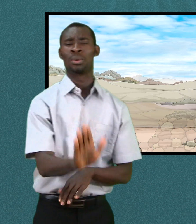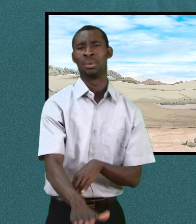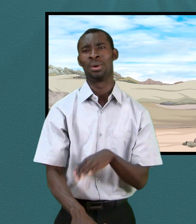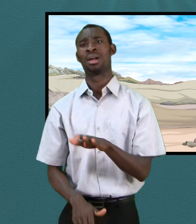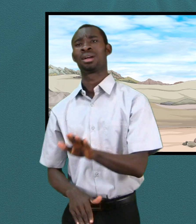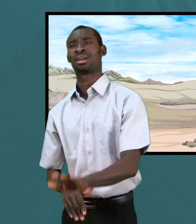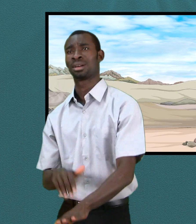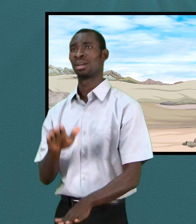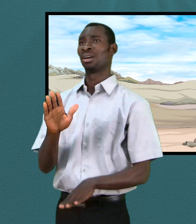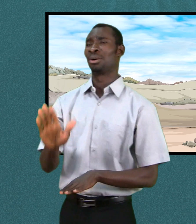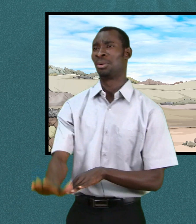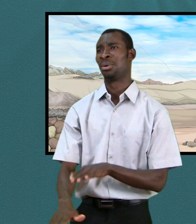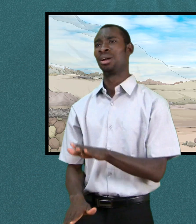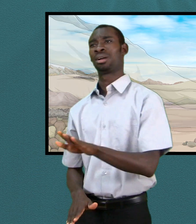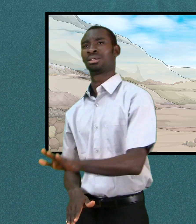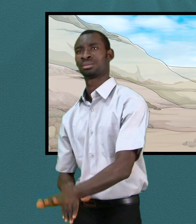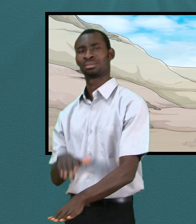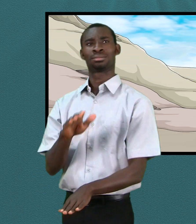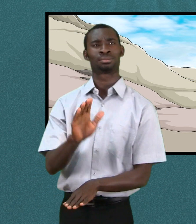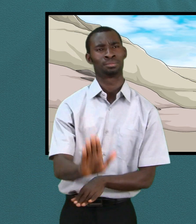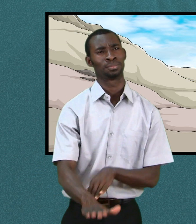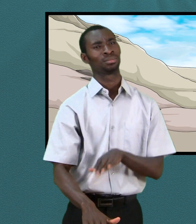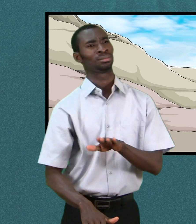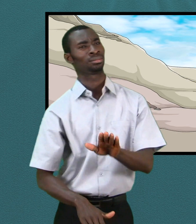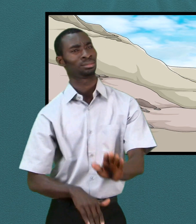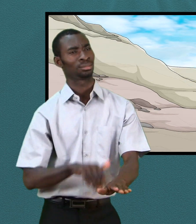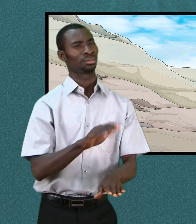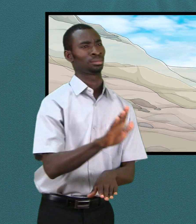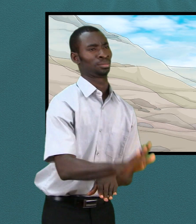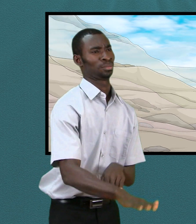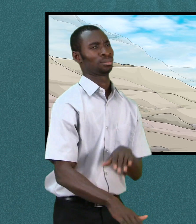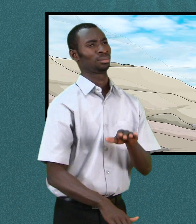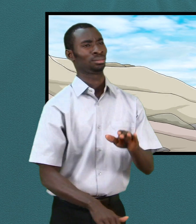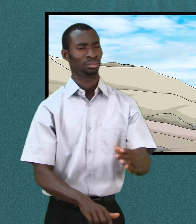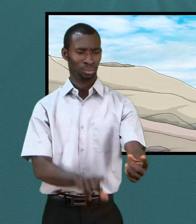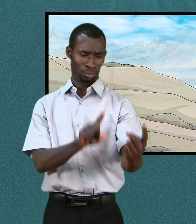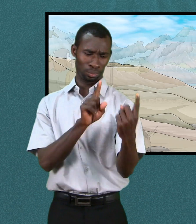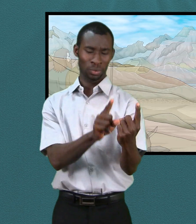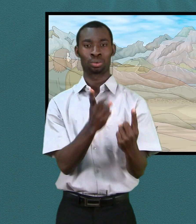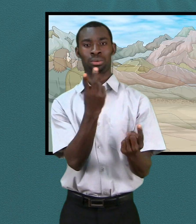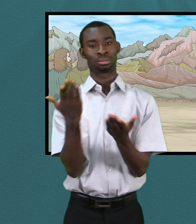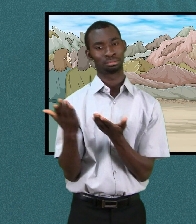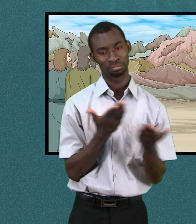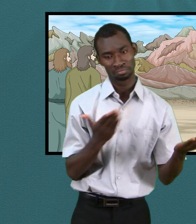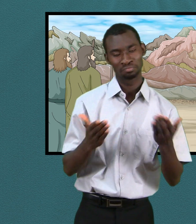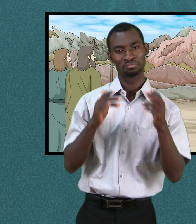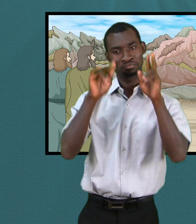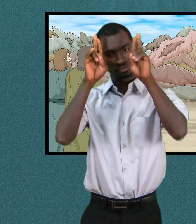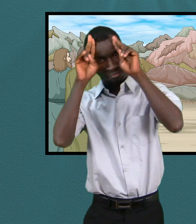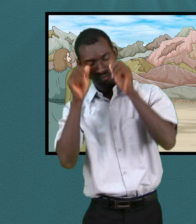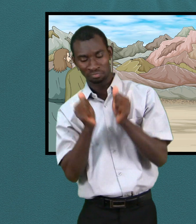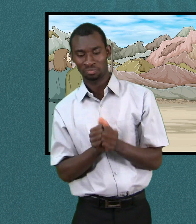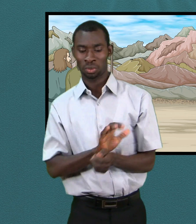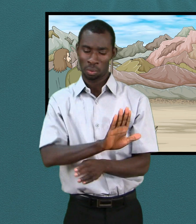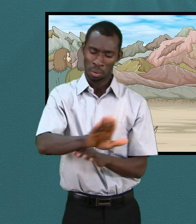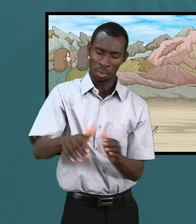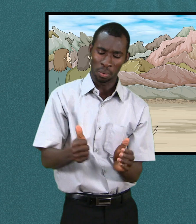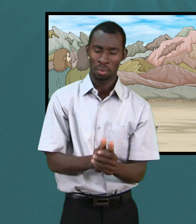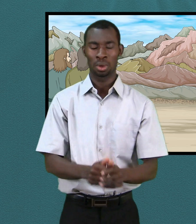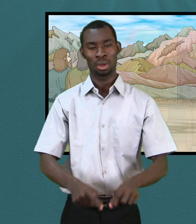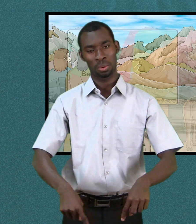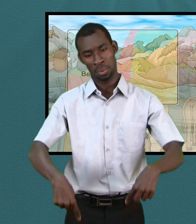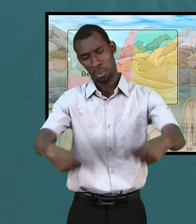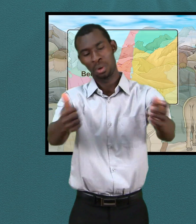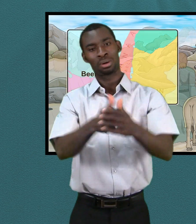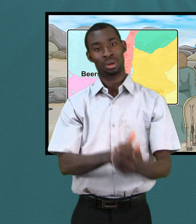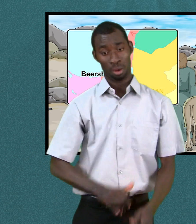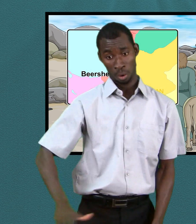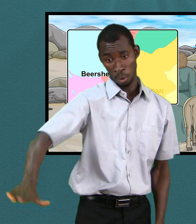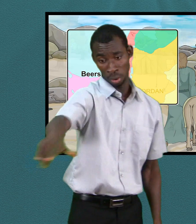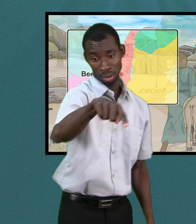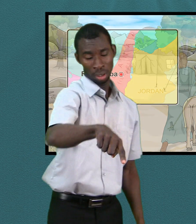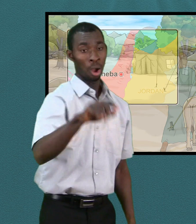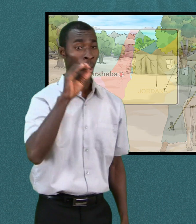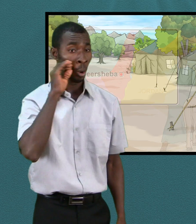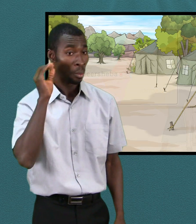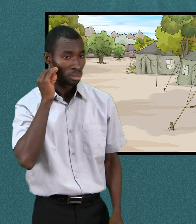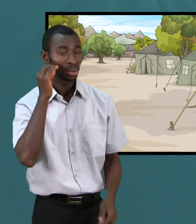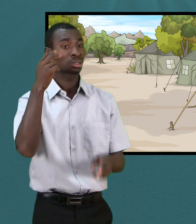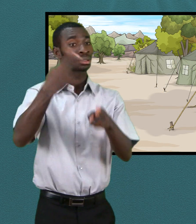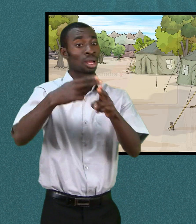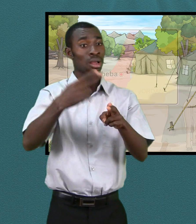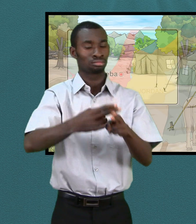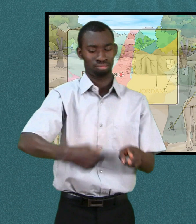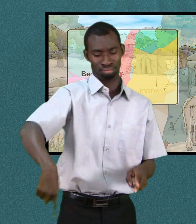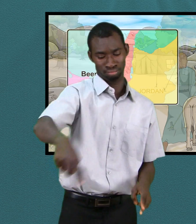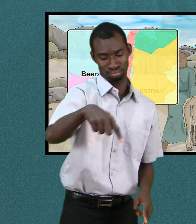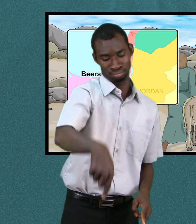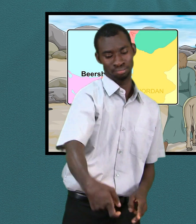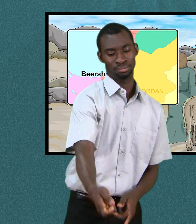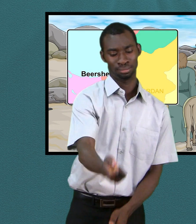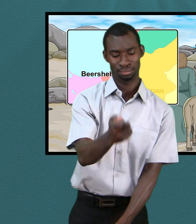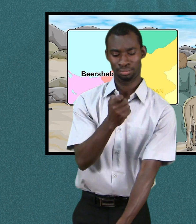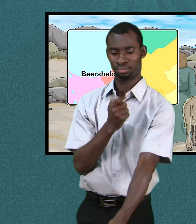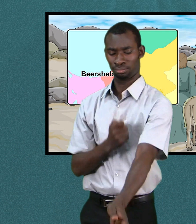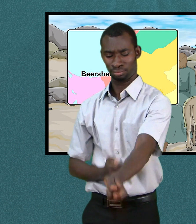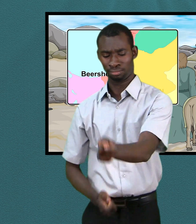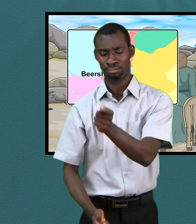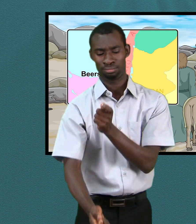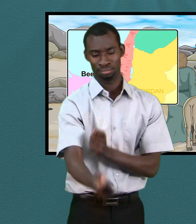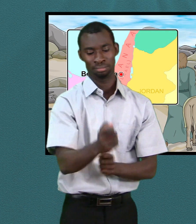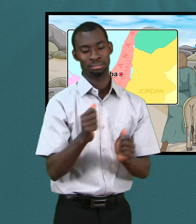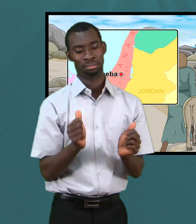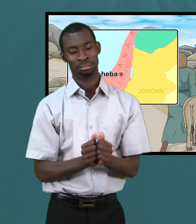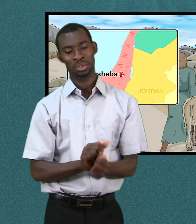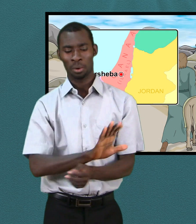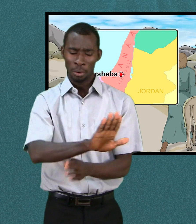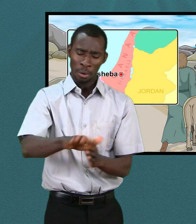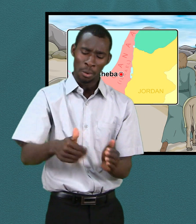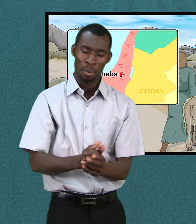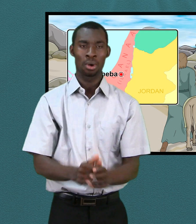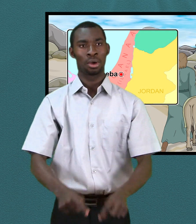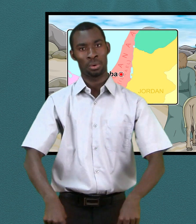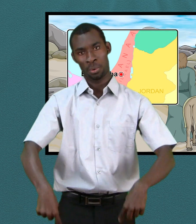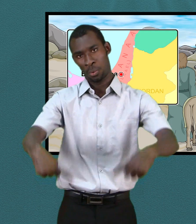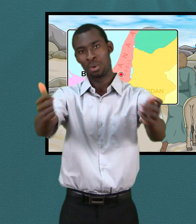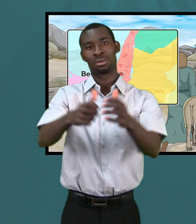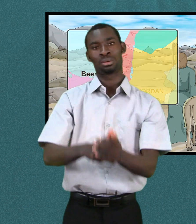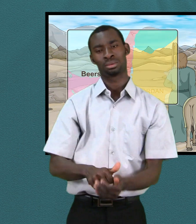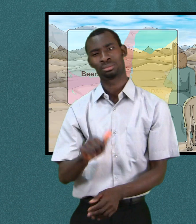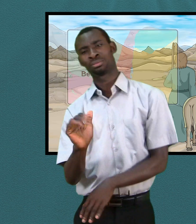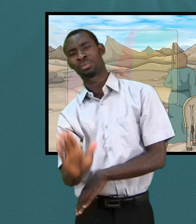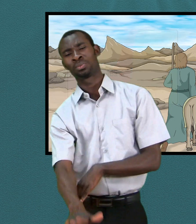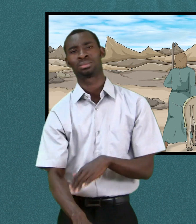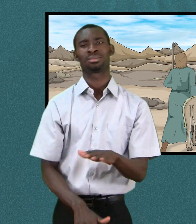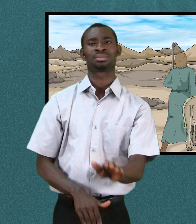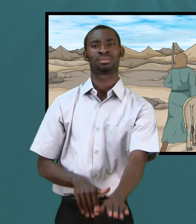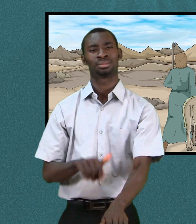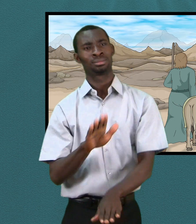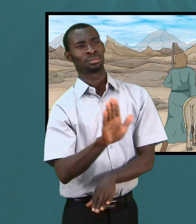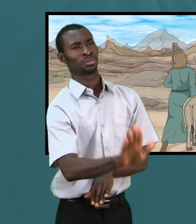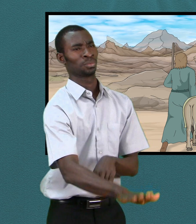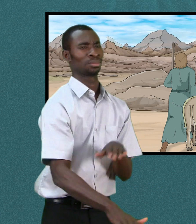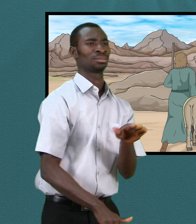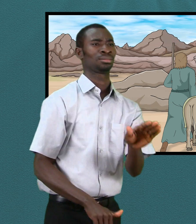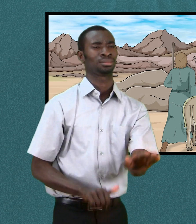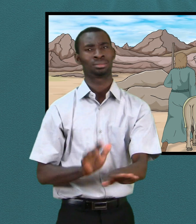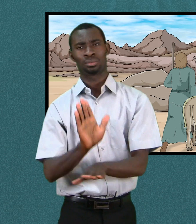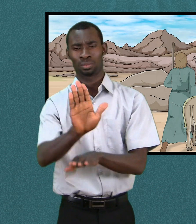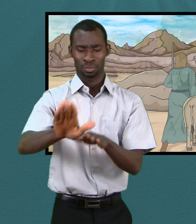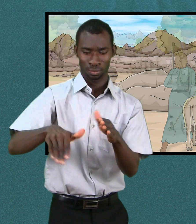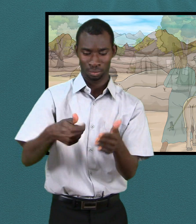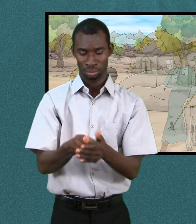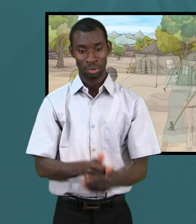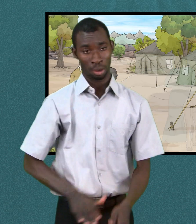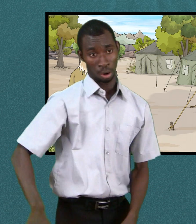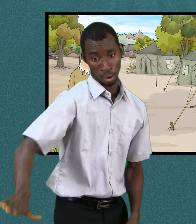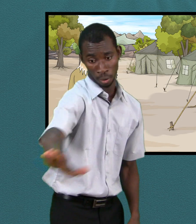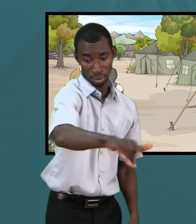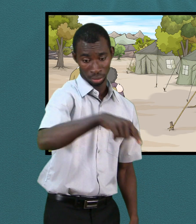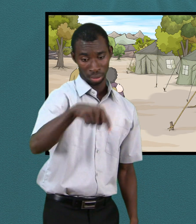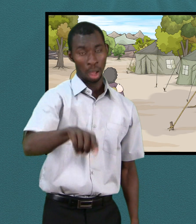Abraham went back to his servants, and they got up and set out together for Beersheba.